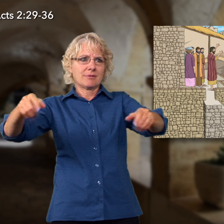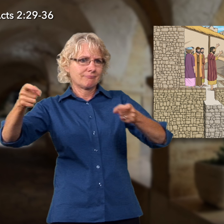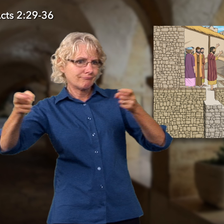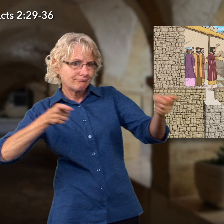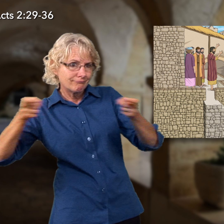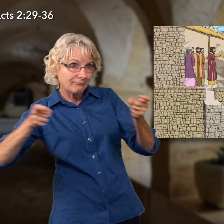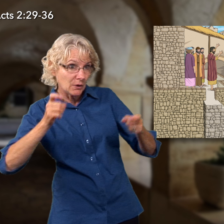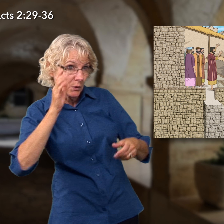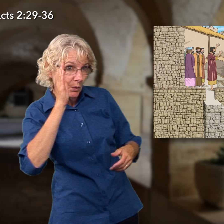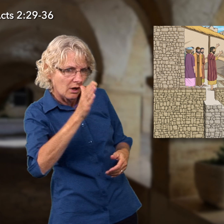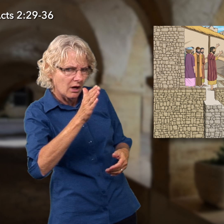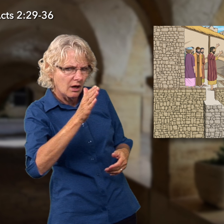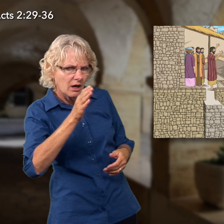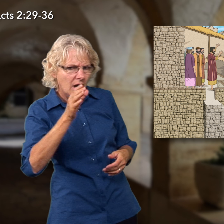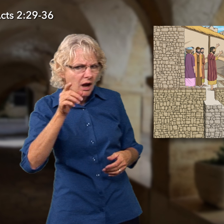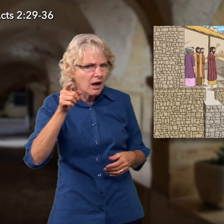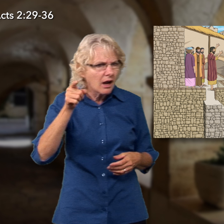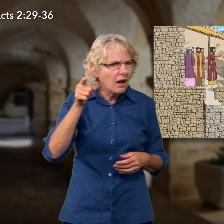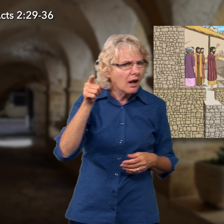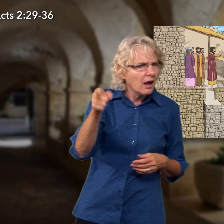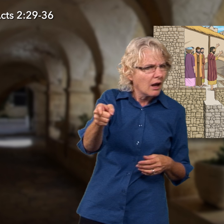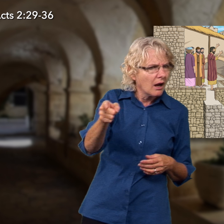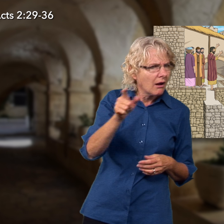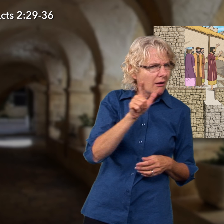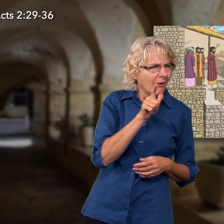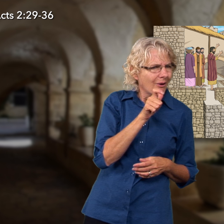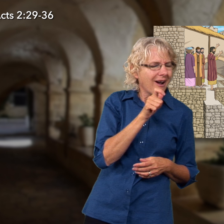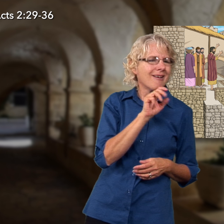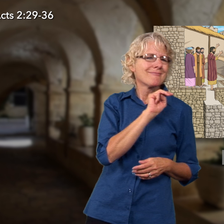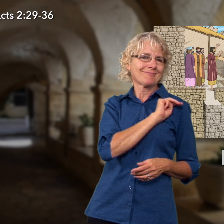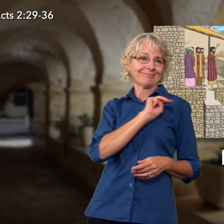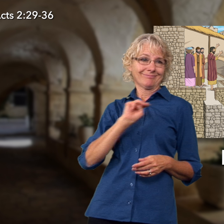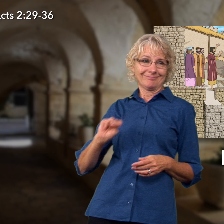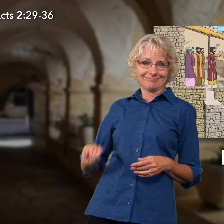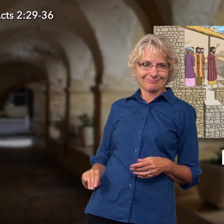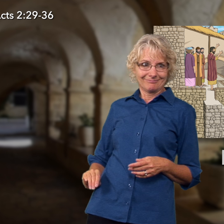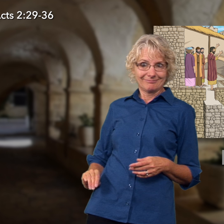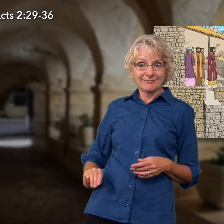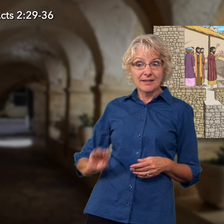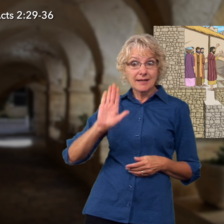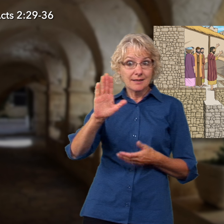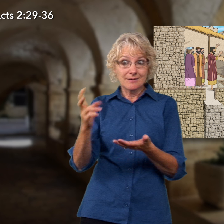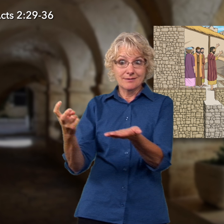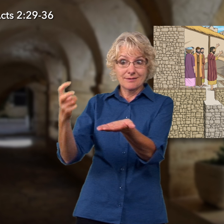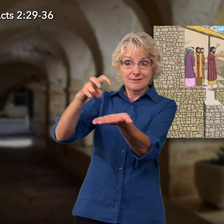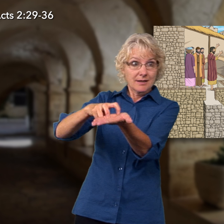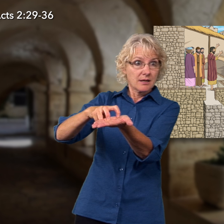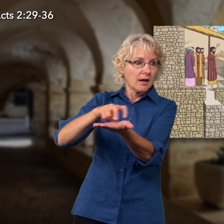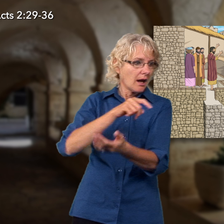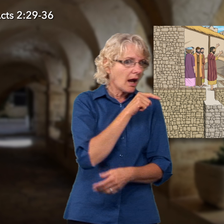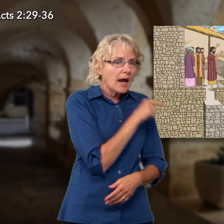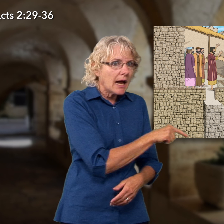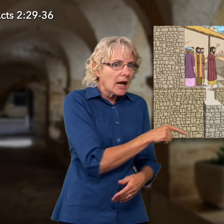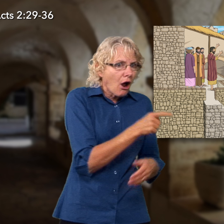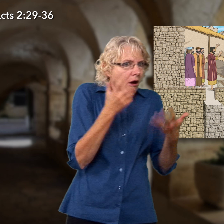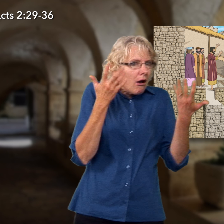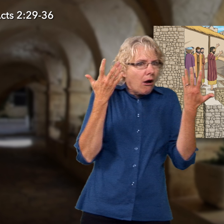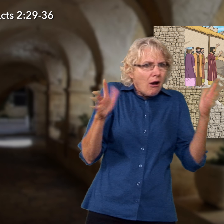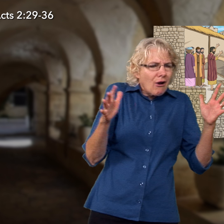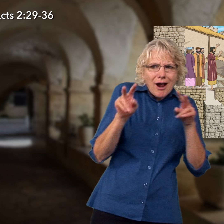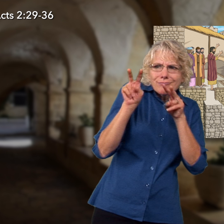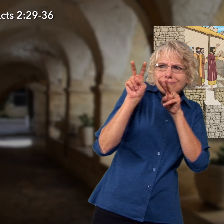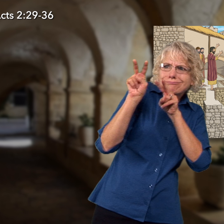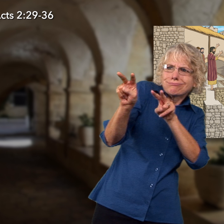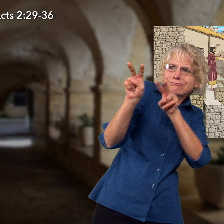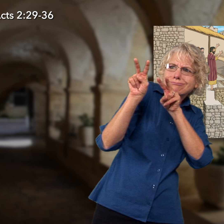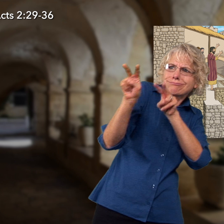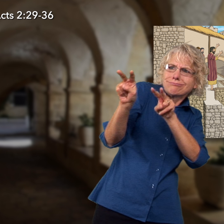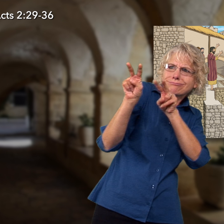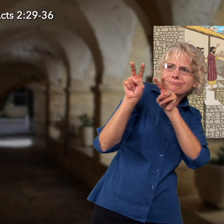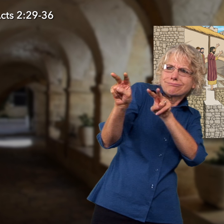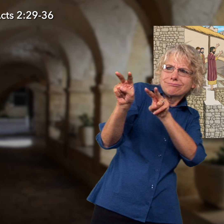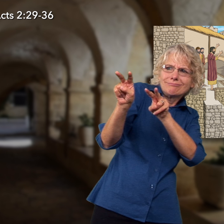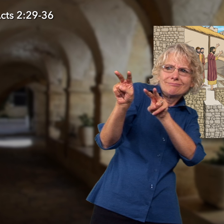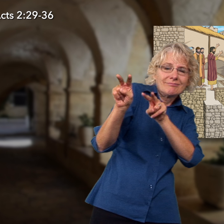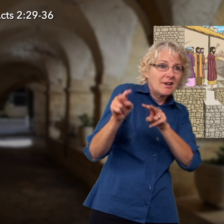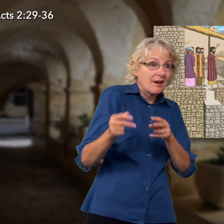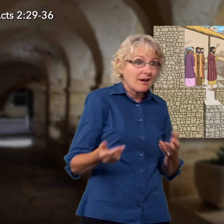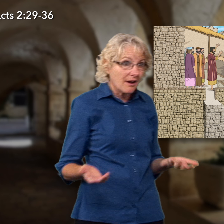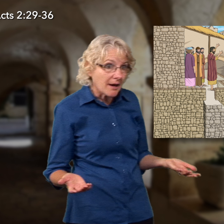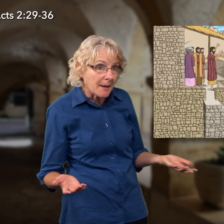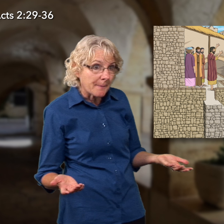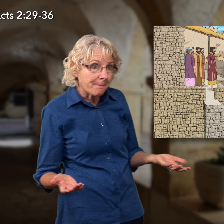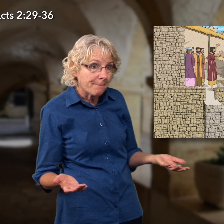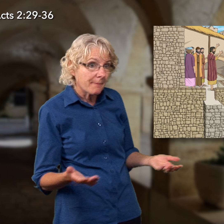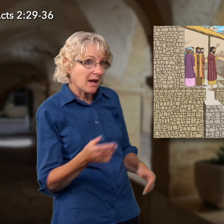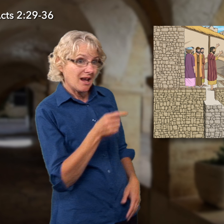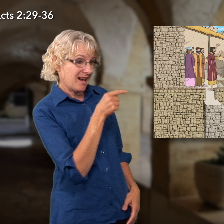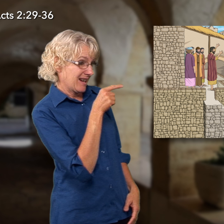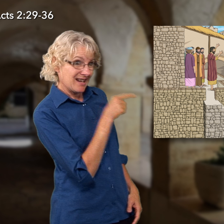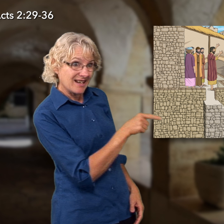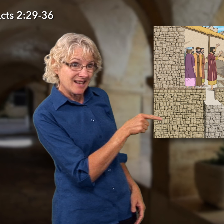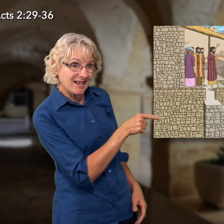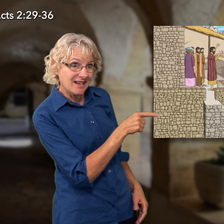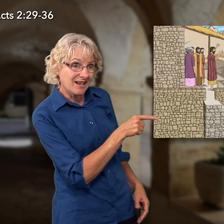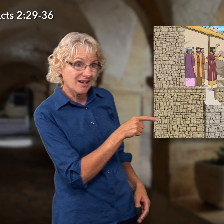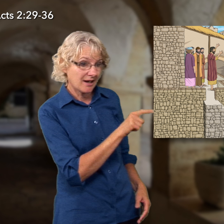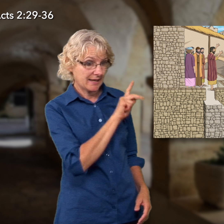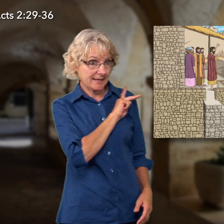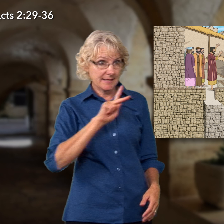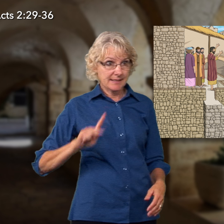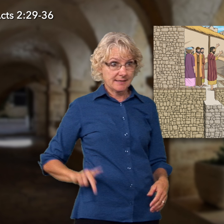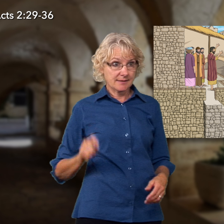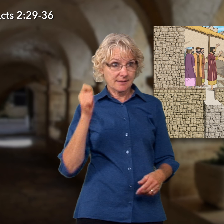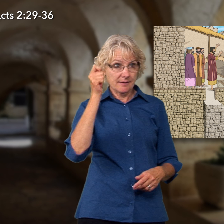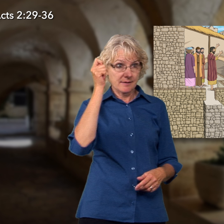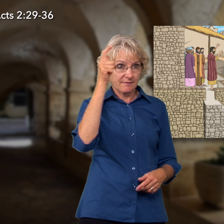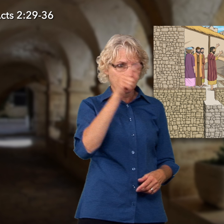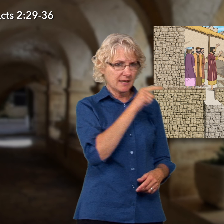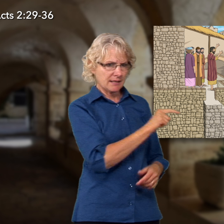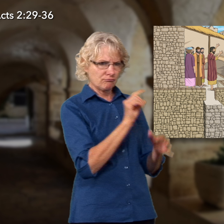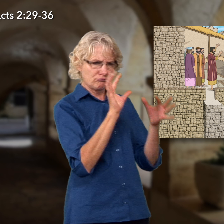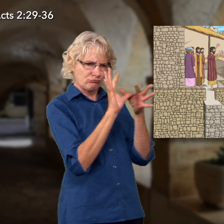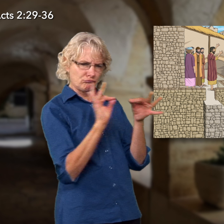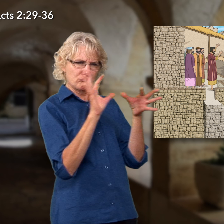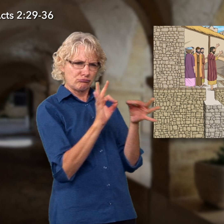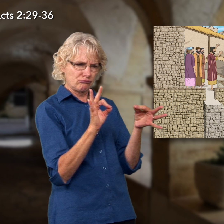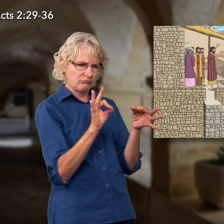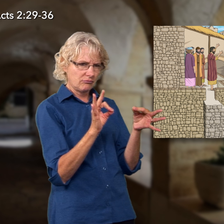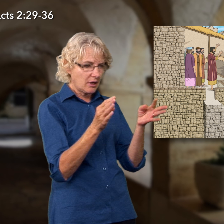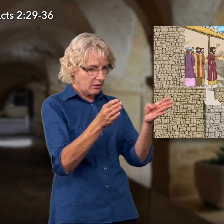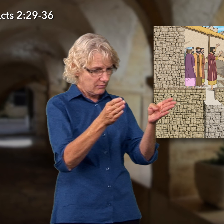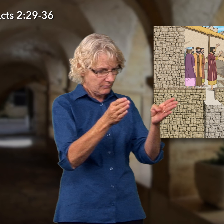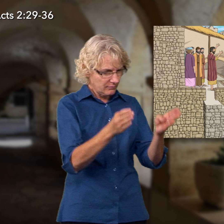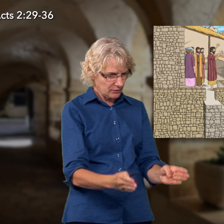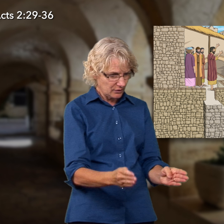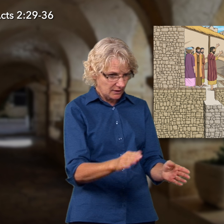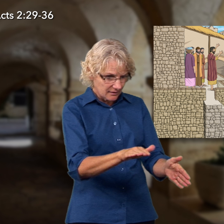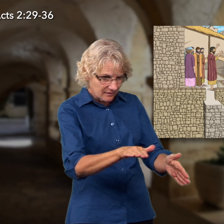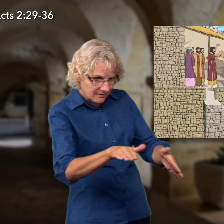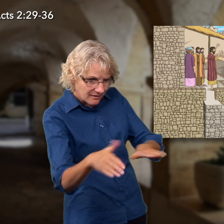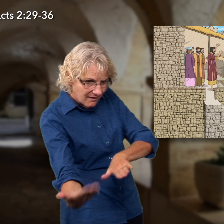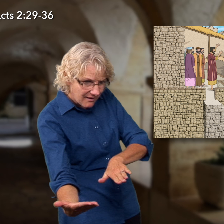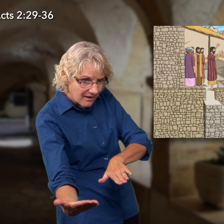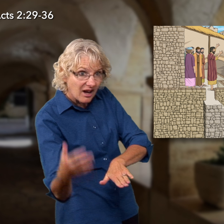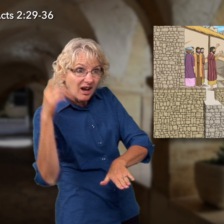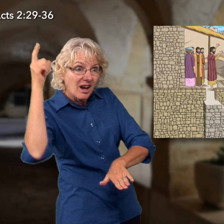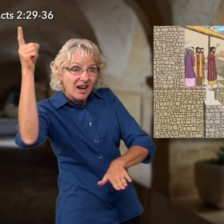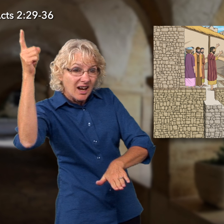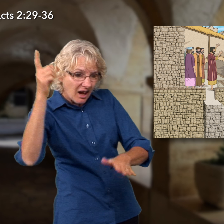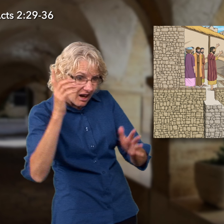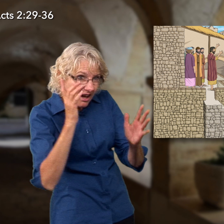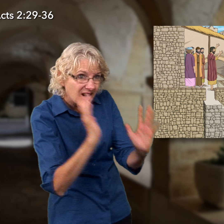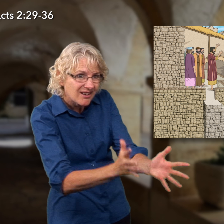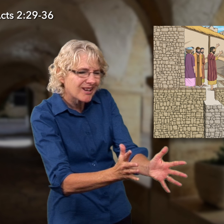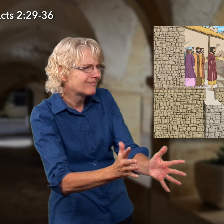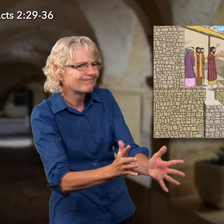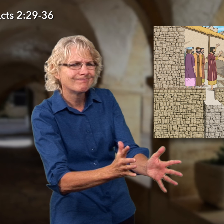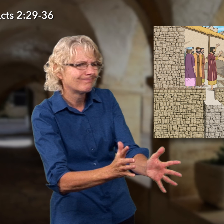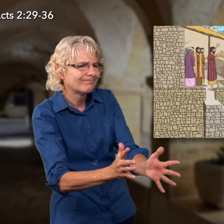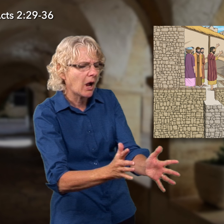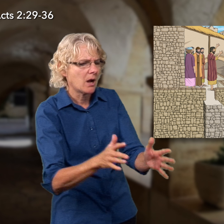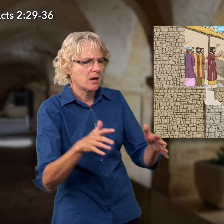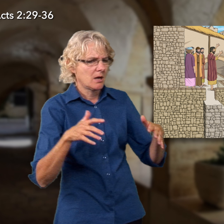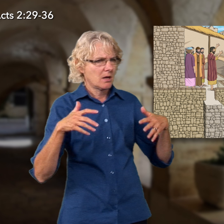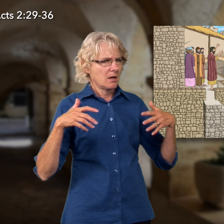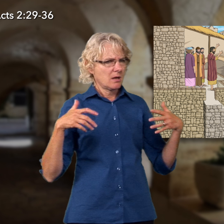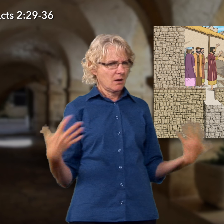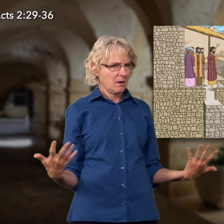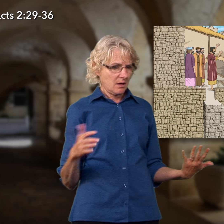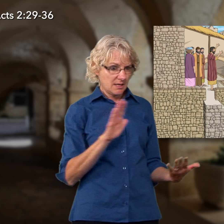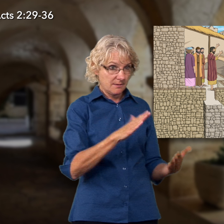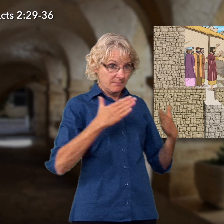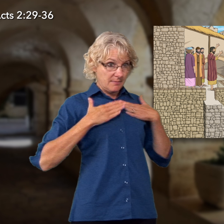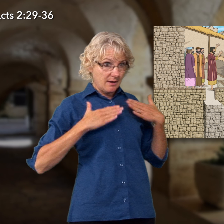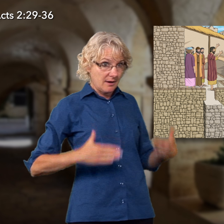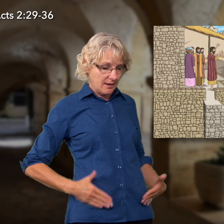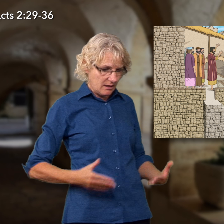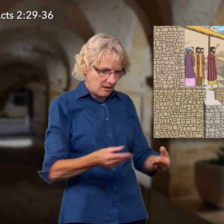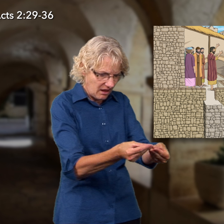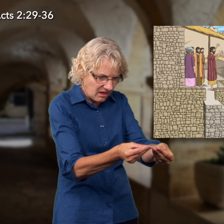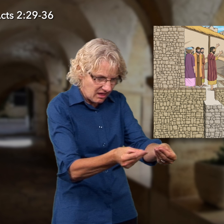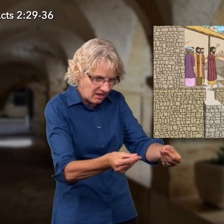Foreseeing this, David spoke about the resurrection of the Christ, that He was not abandoned to Hades, nor did His body see decay.